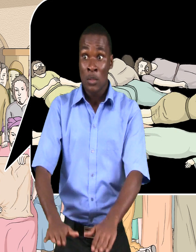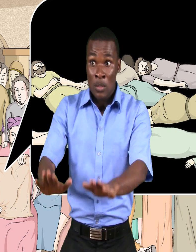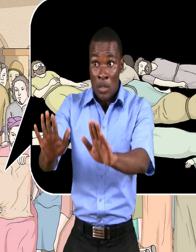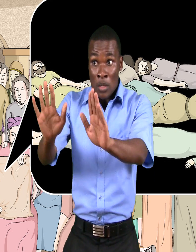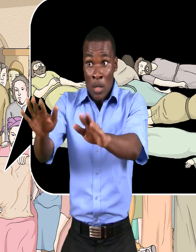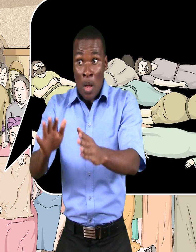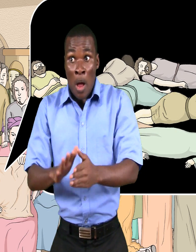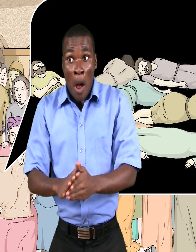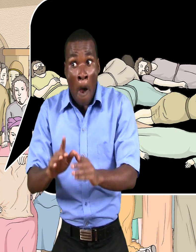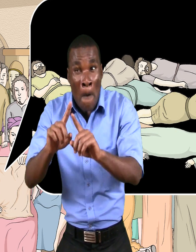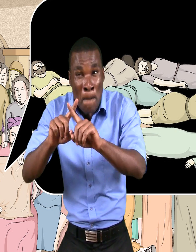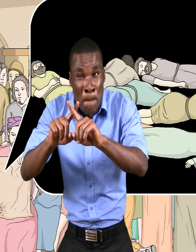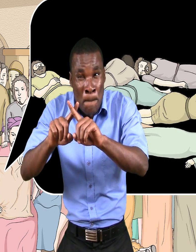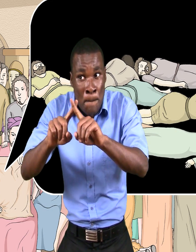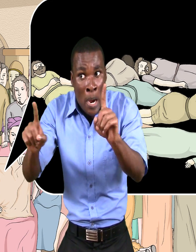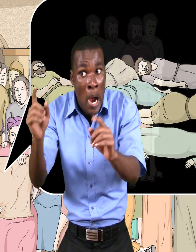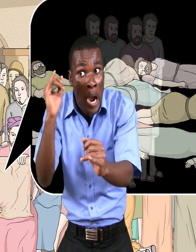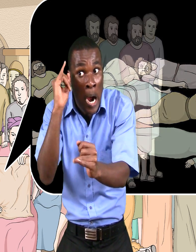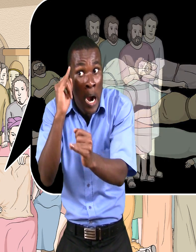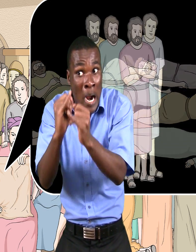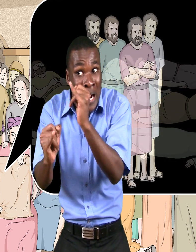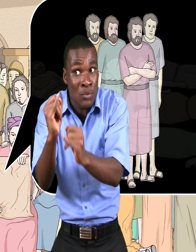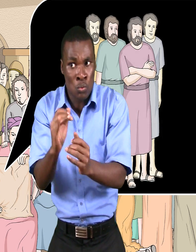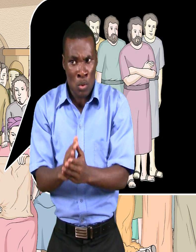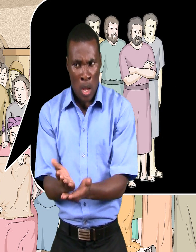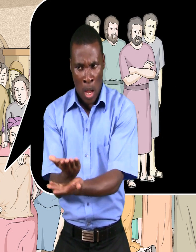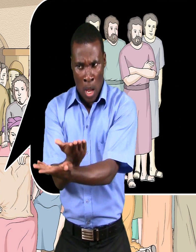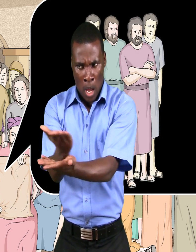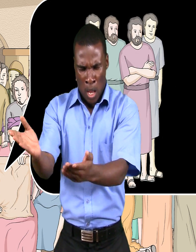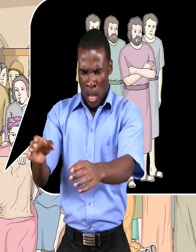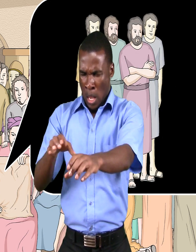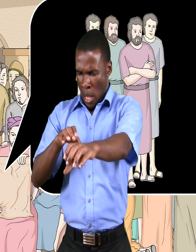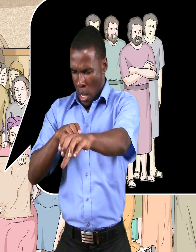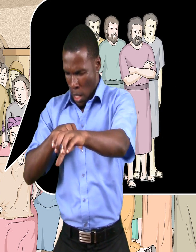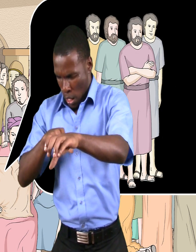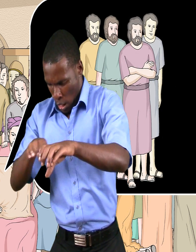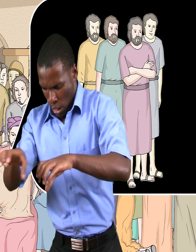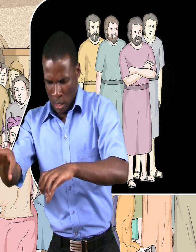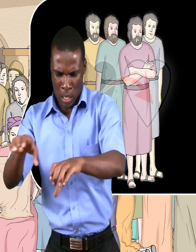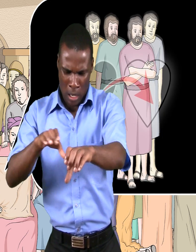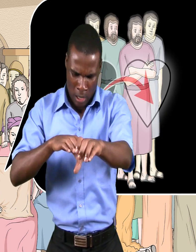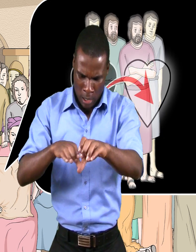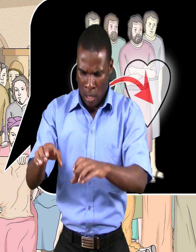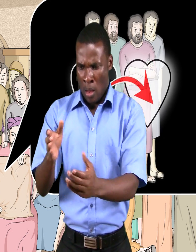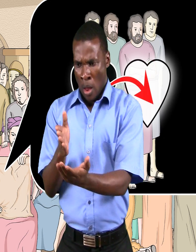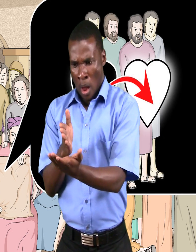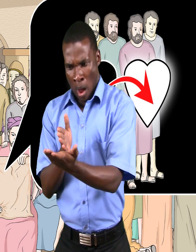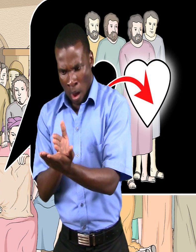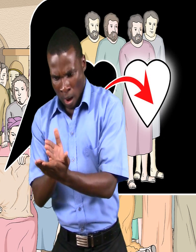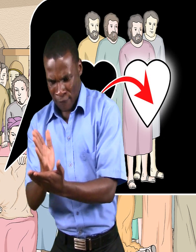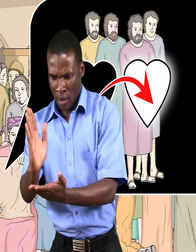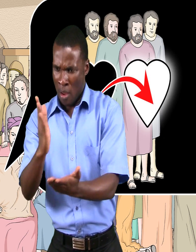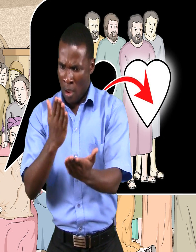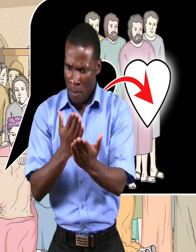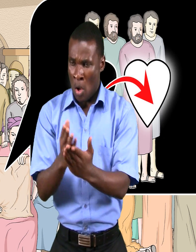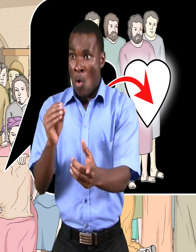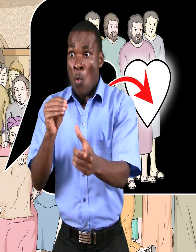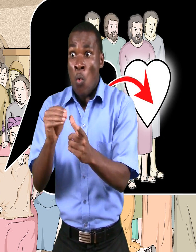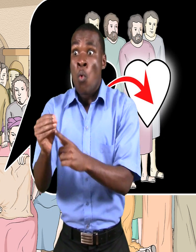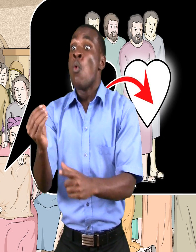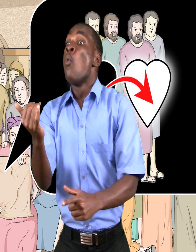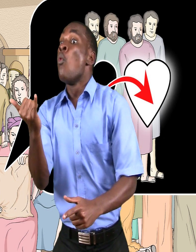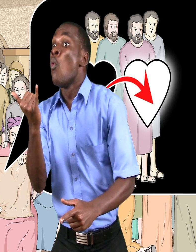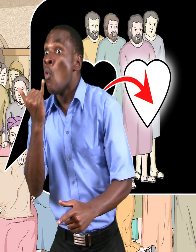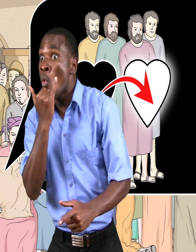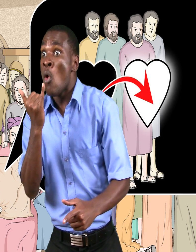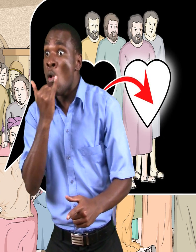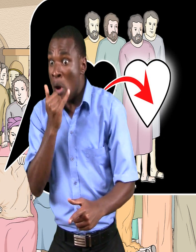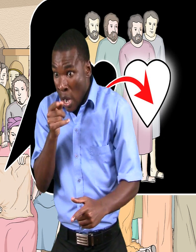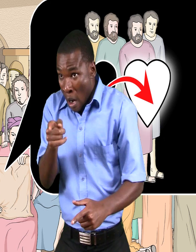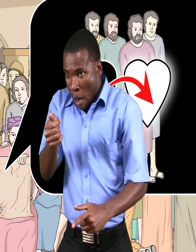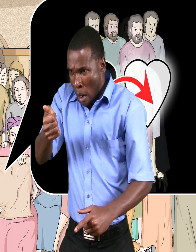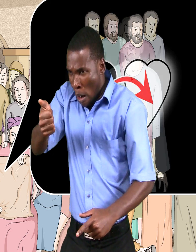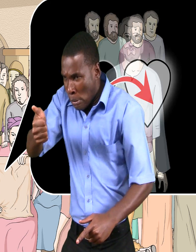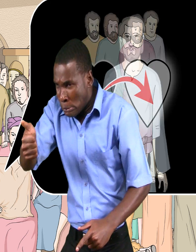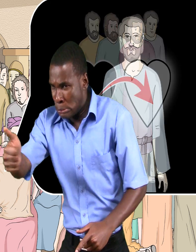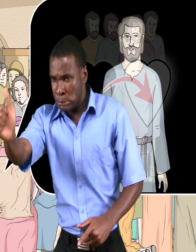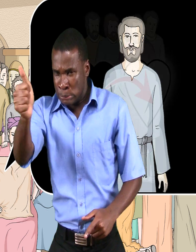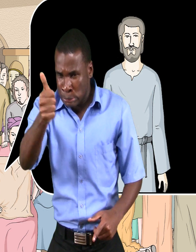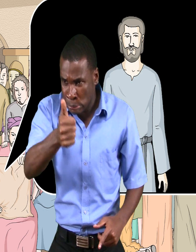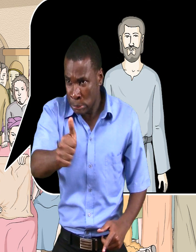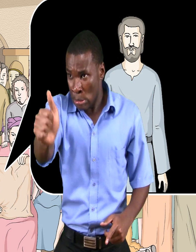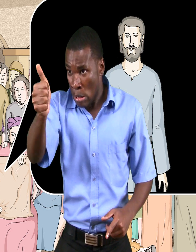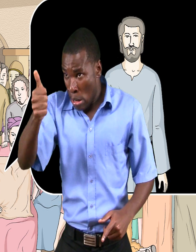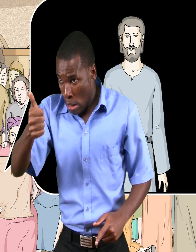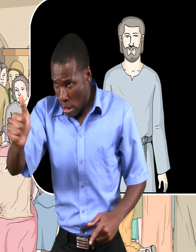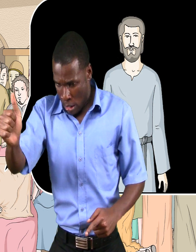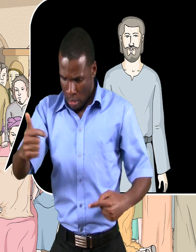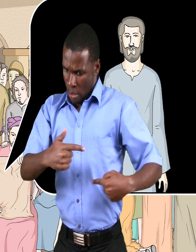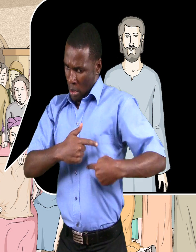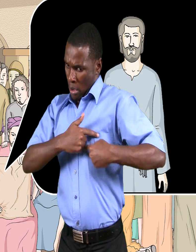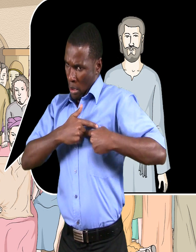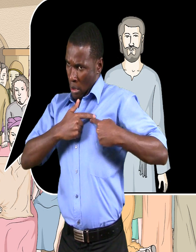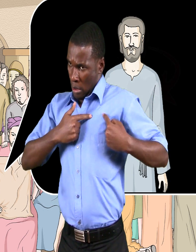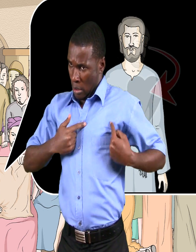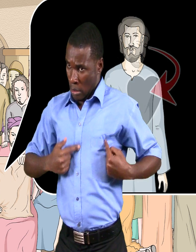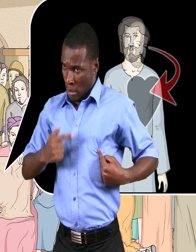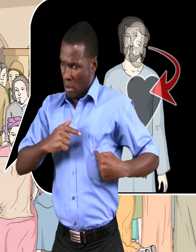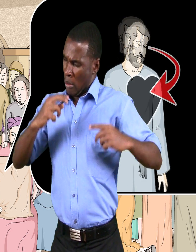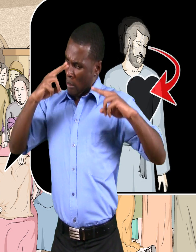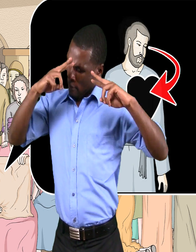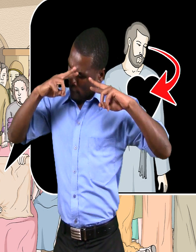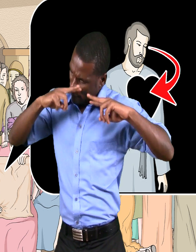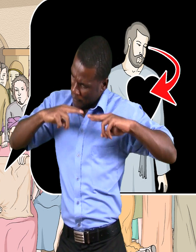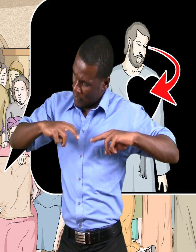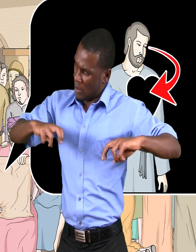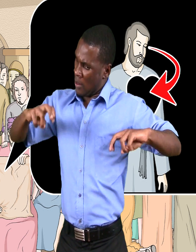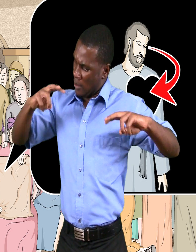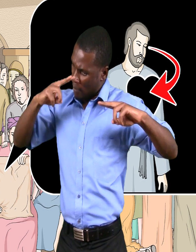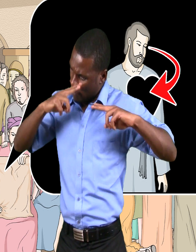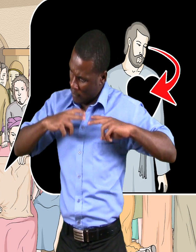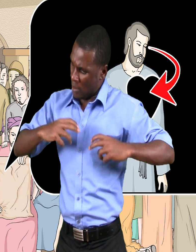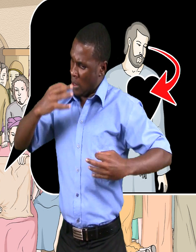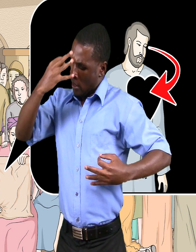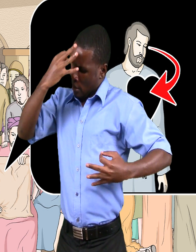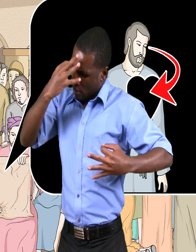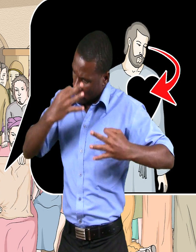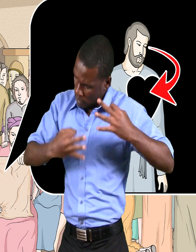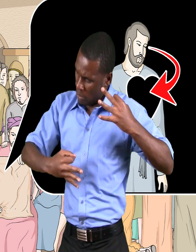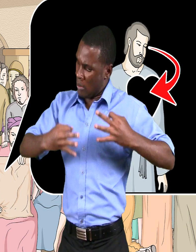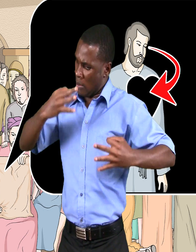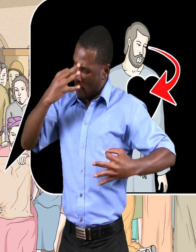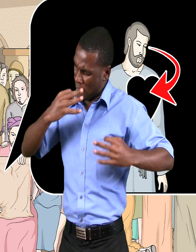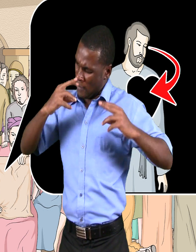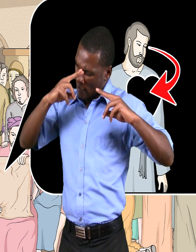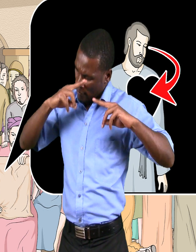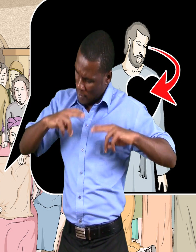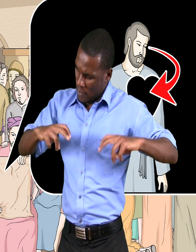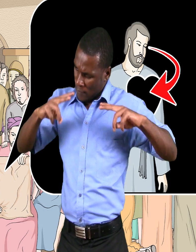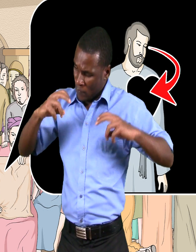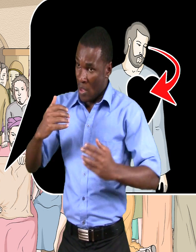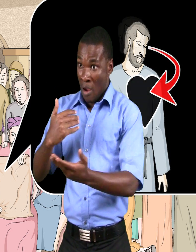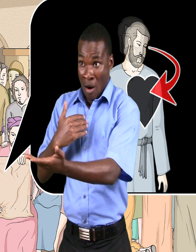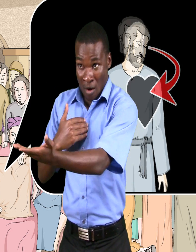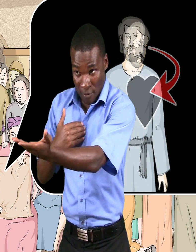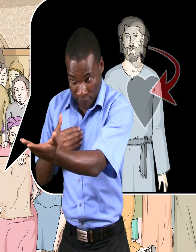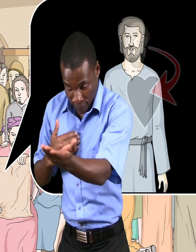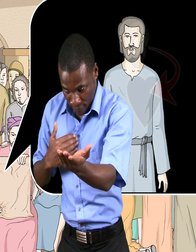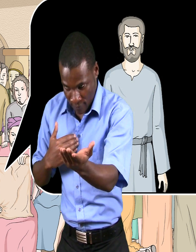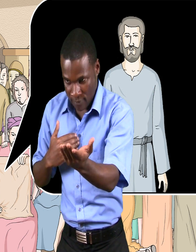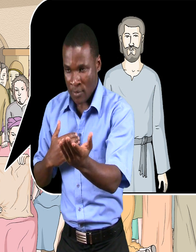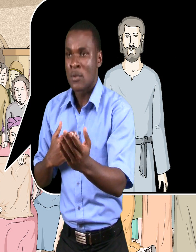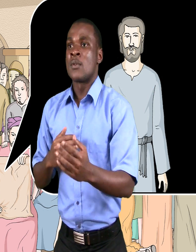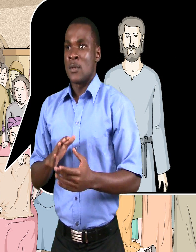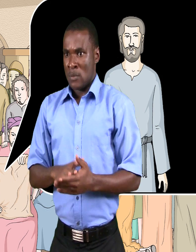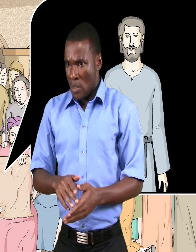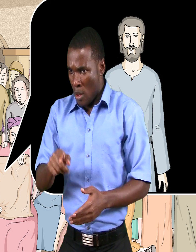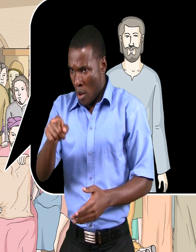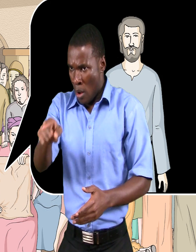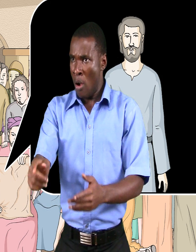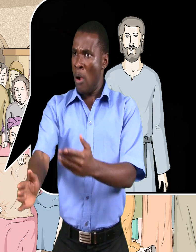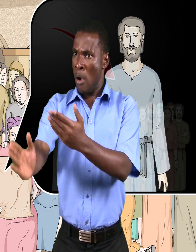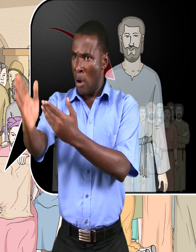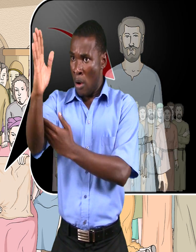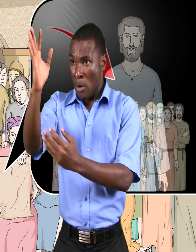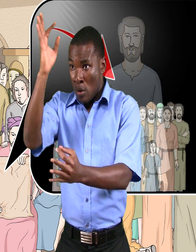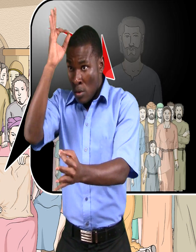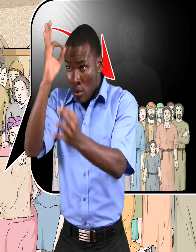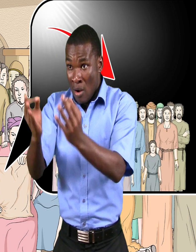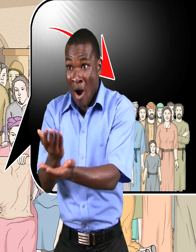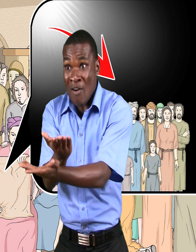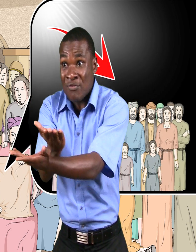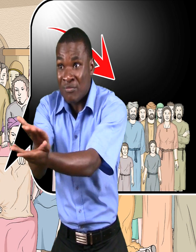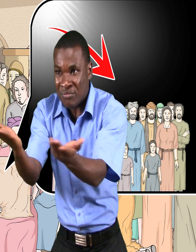Now if we judged ourselves properly, we would not come under judgment.